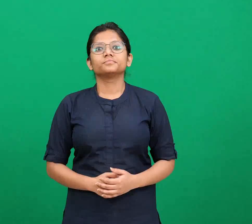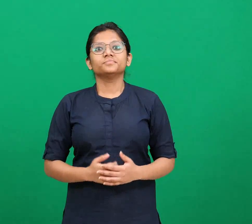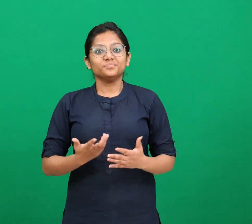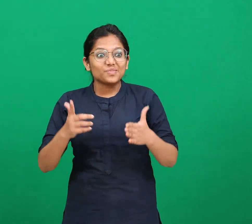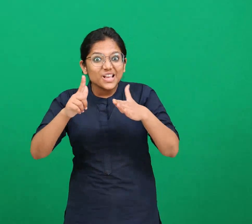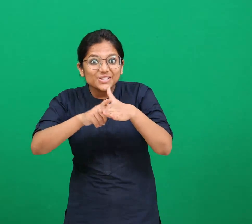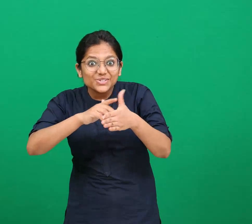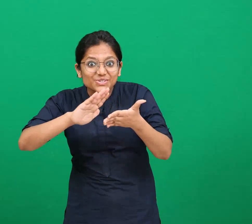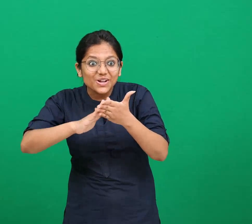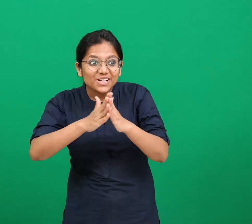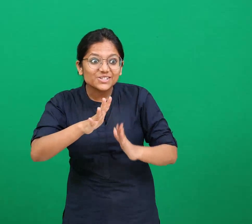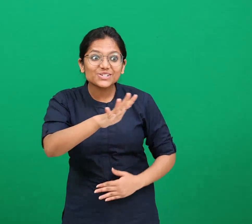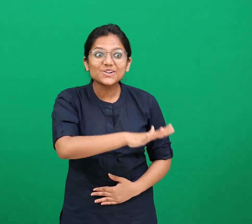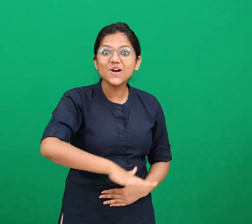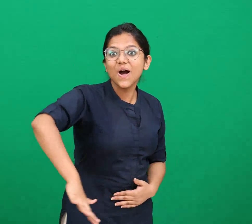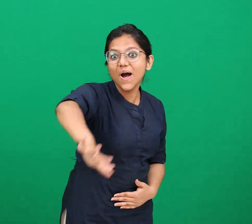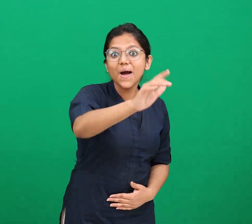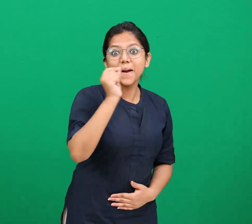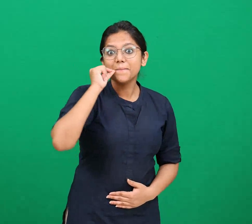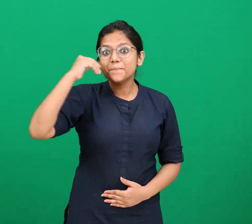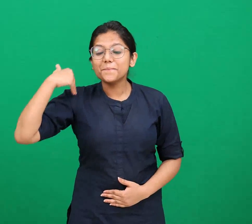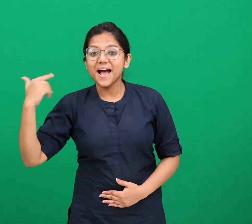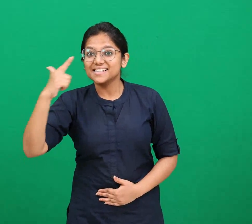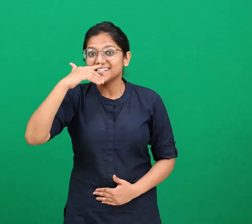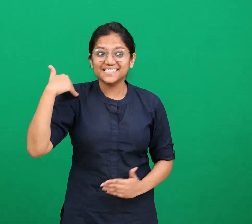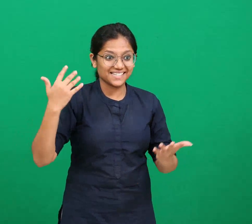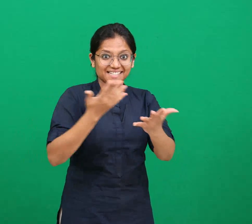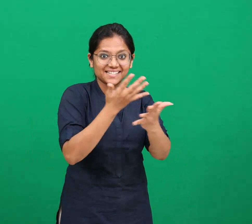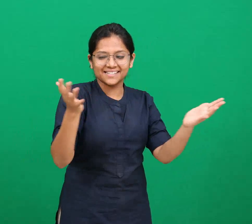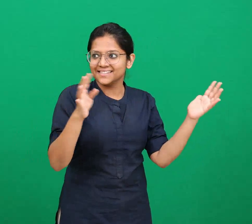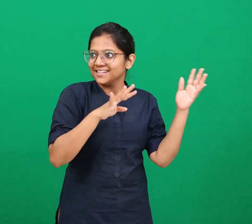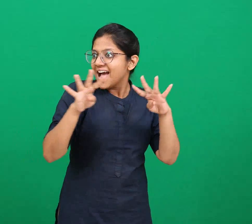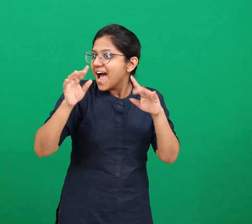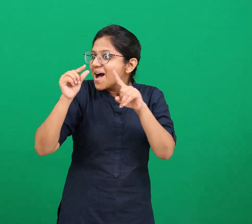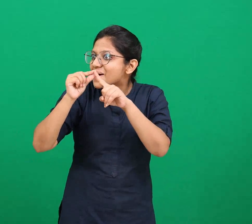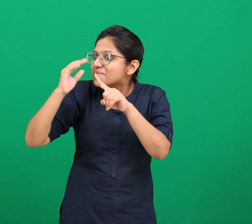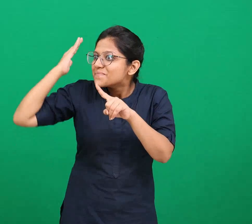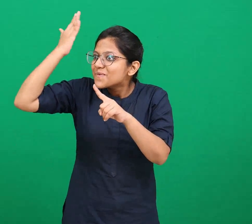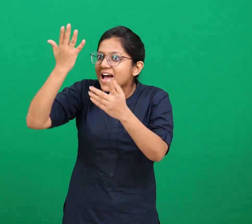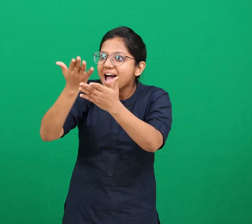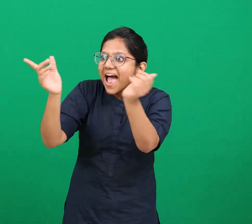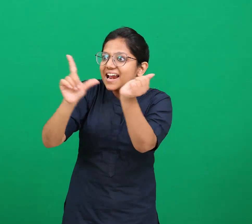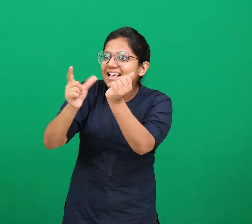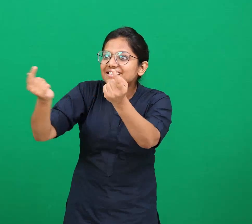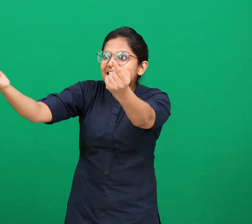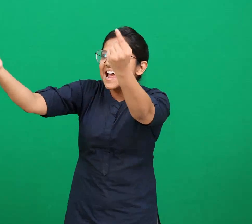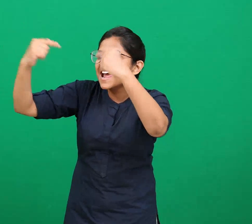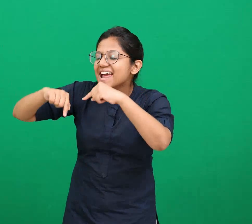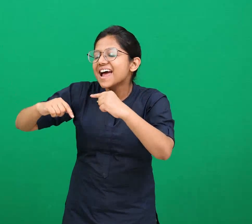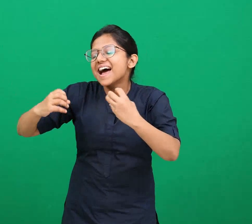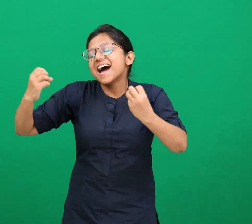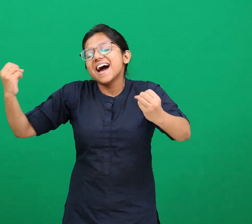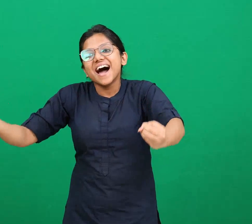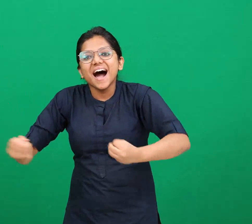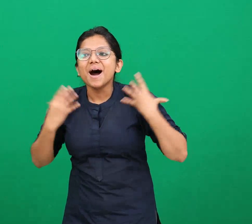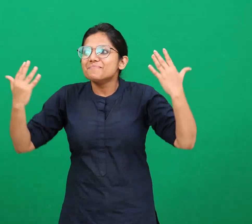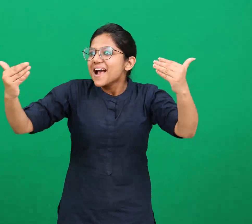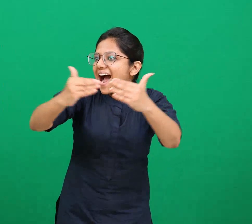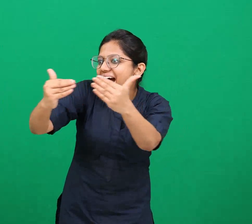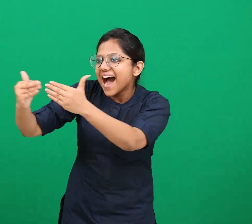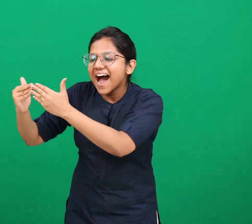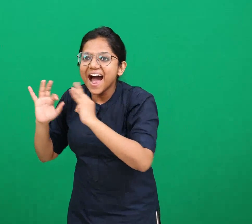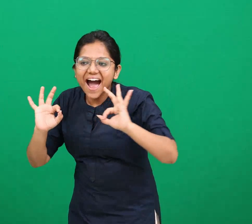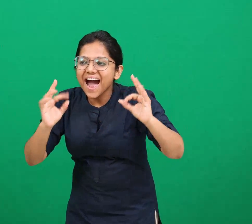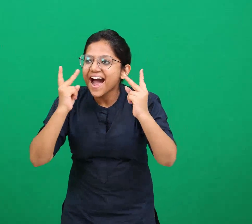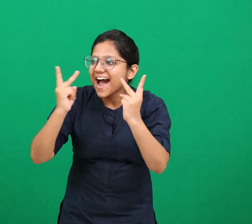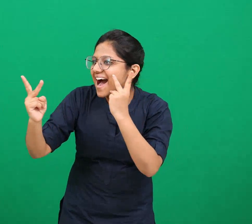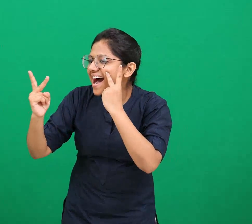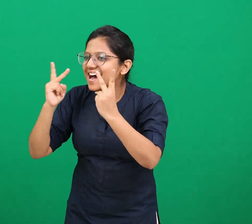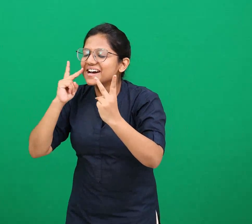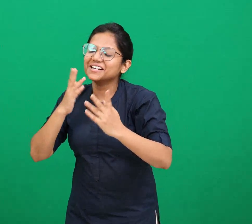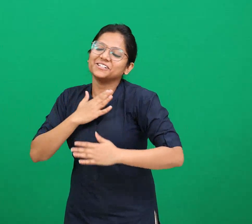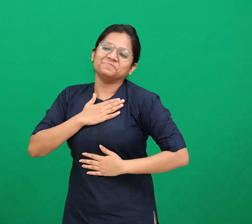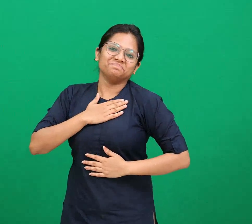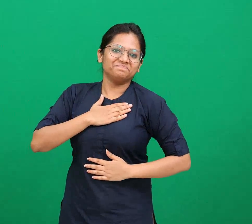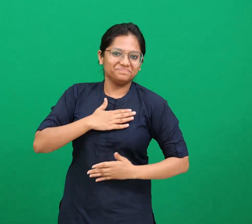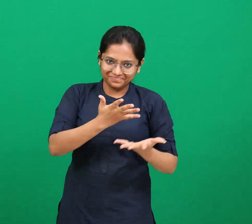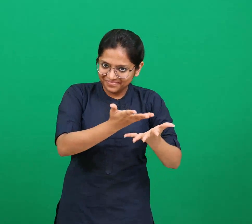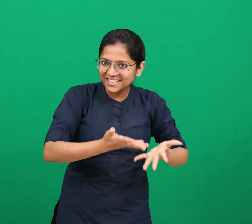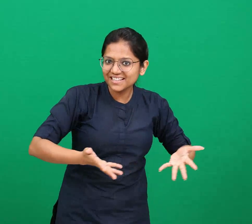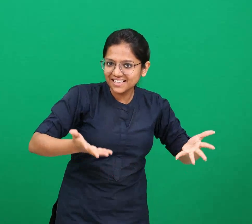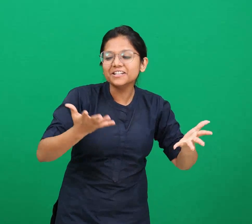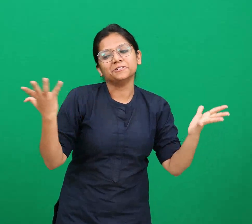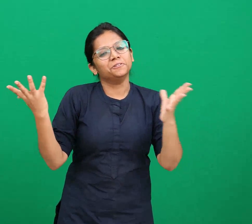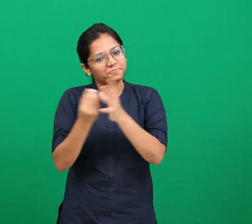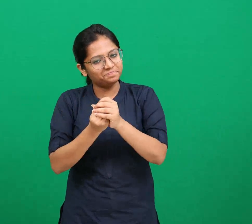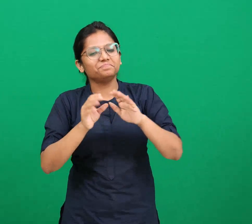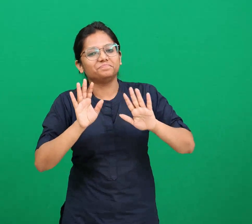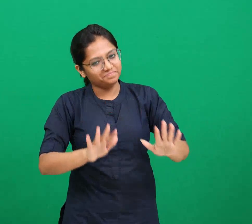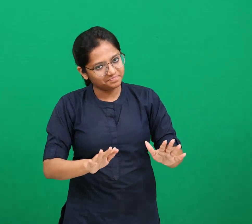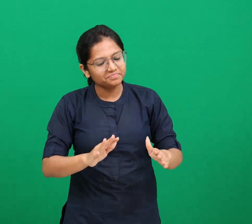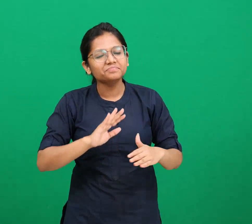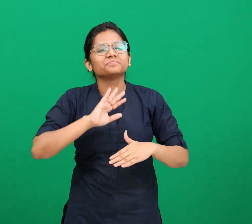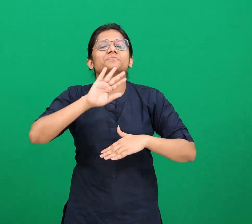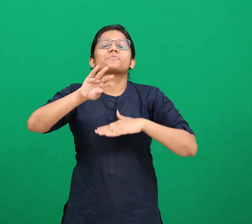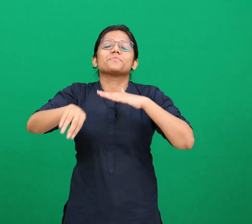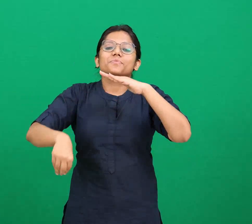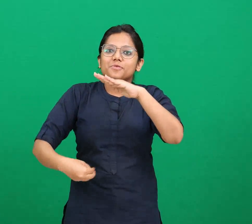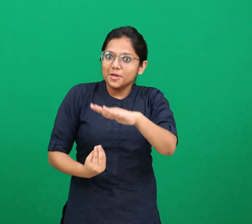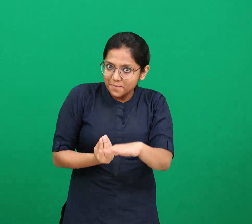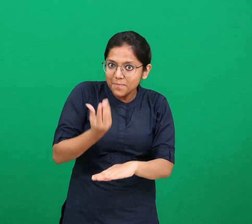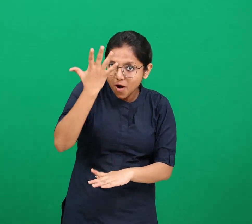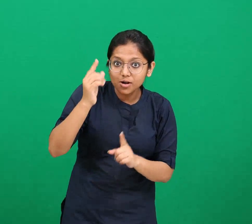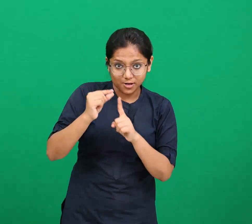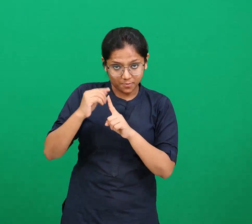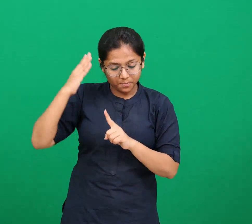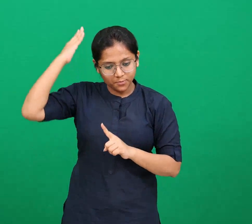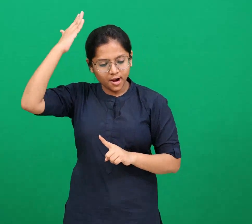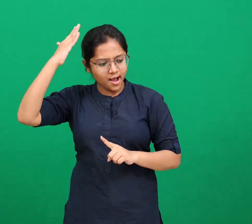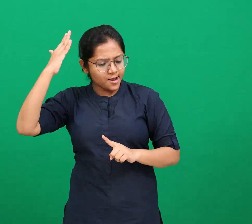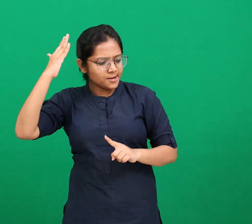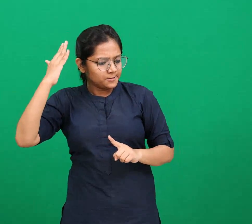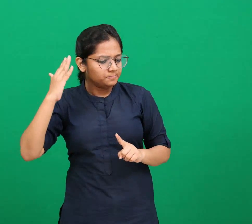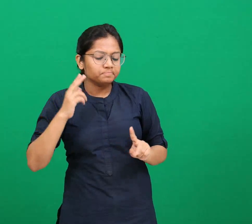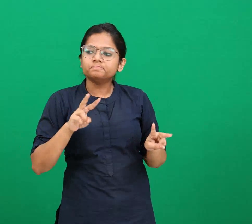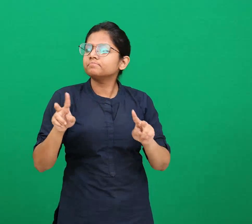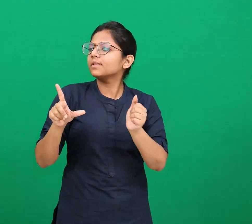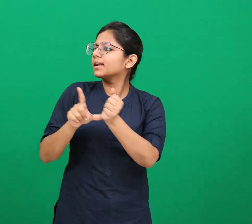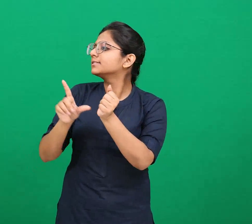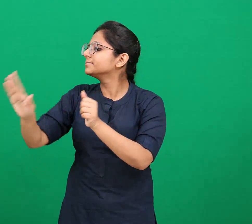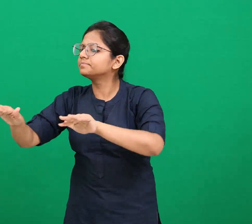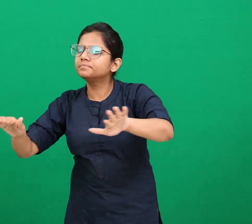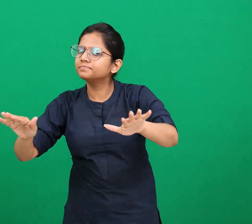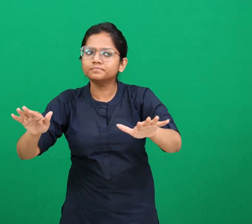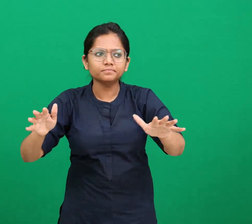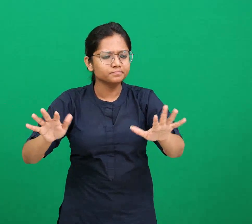When we arrived in Jerusalem, the brothers welcomed us joyfully.